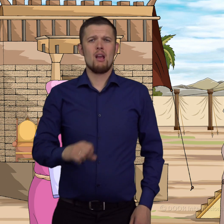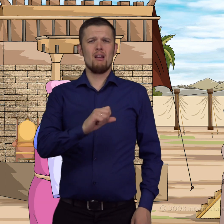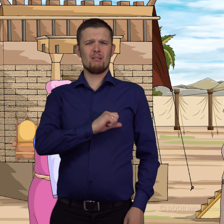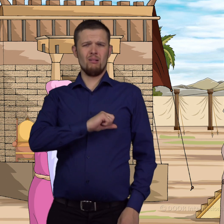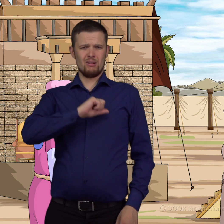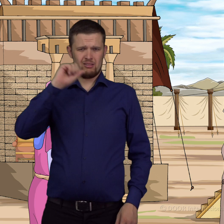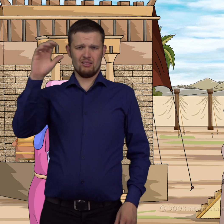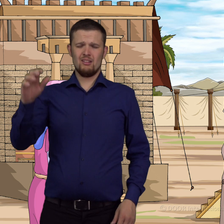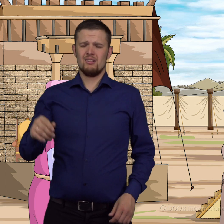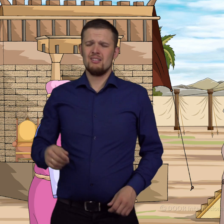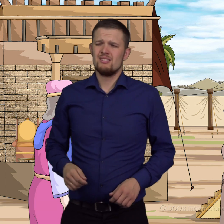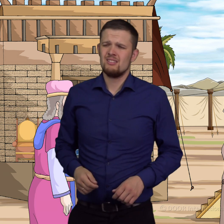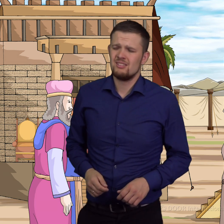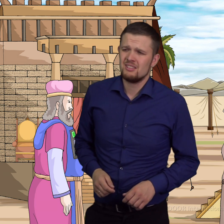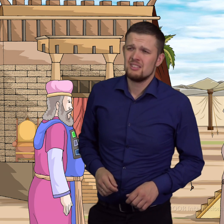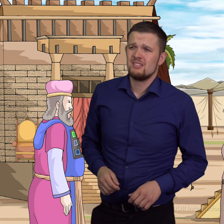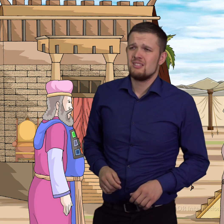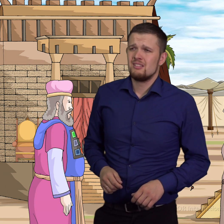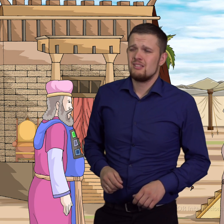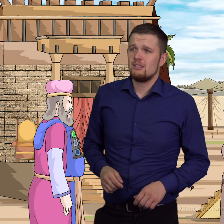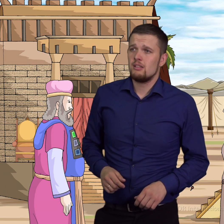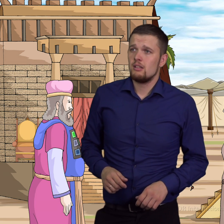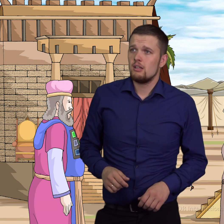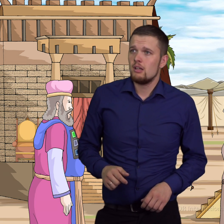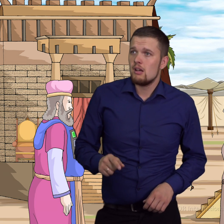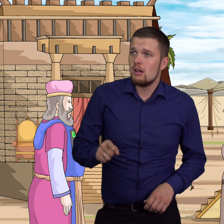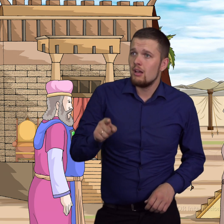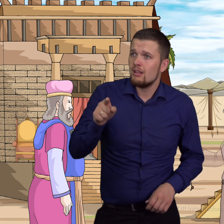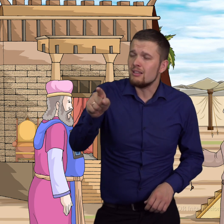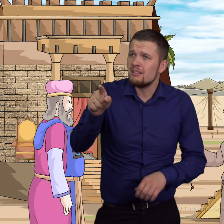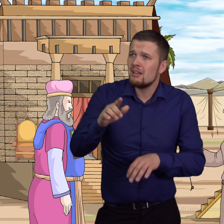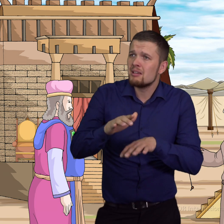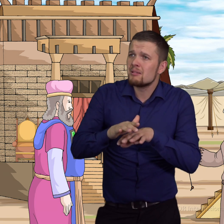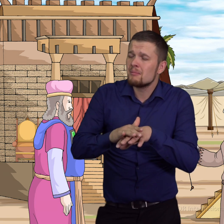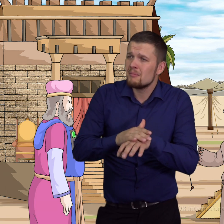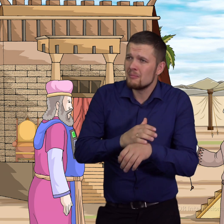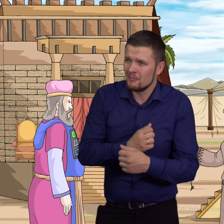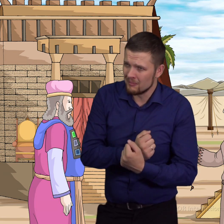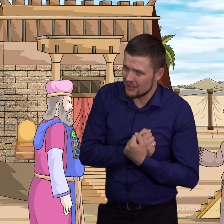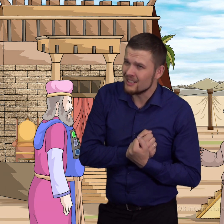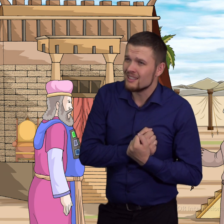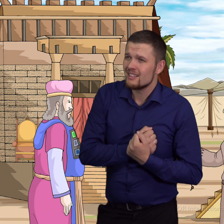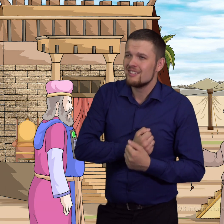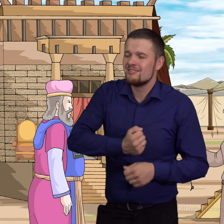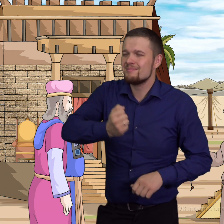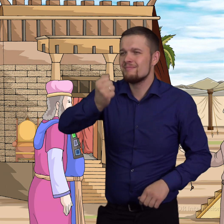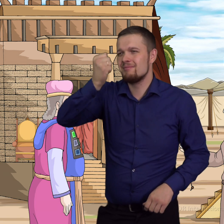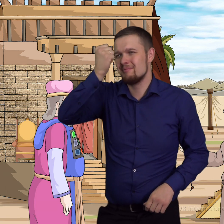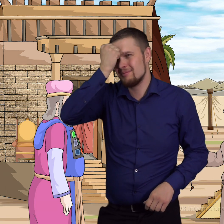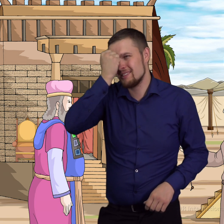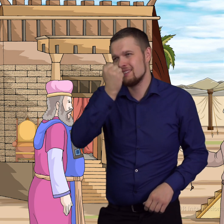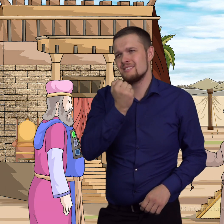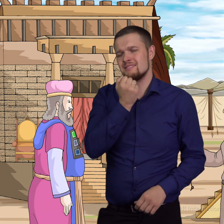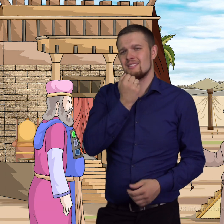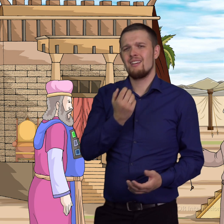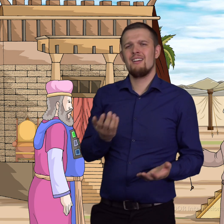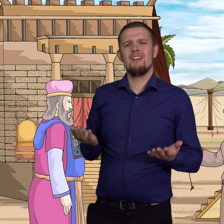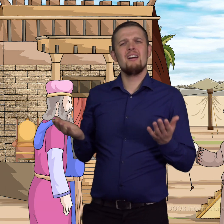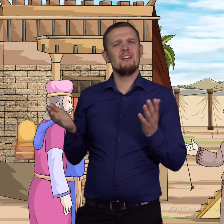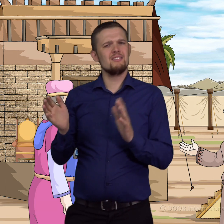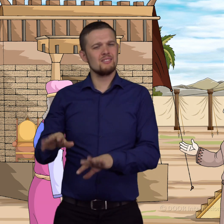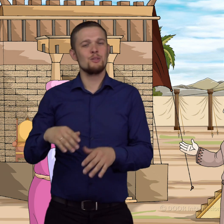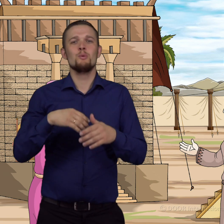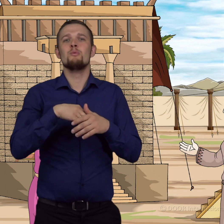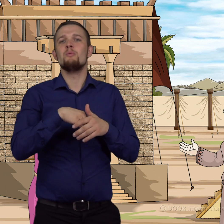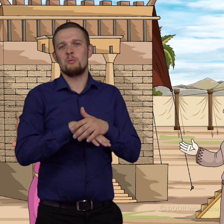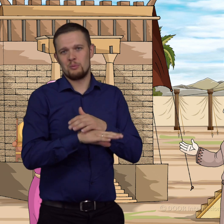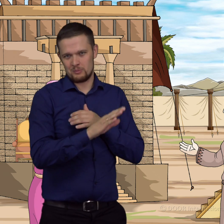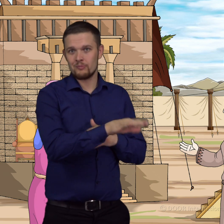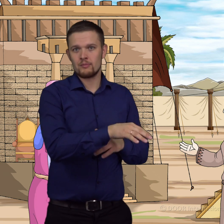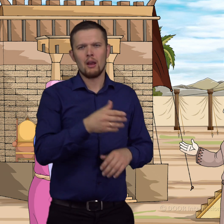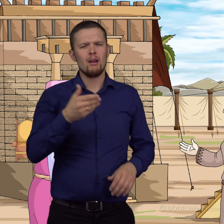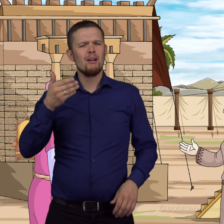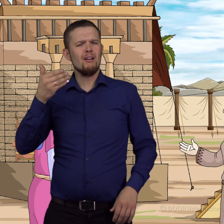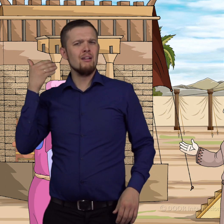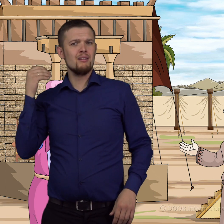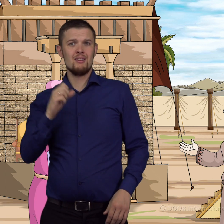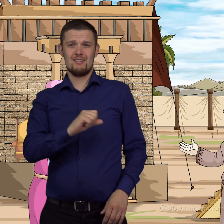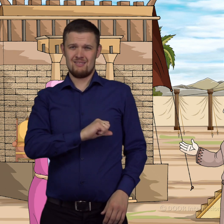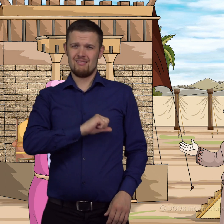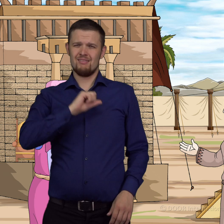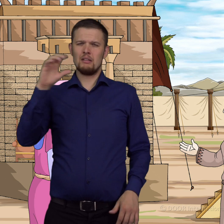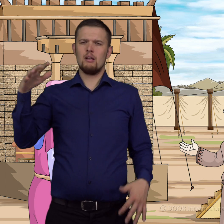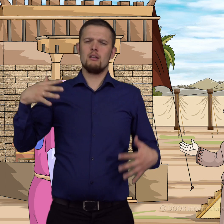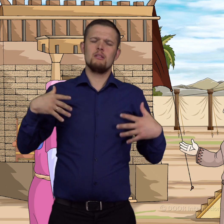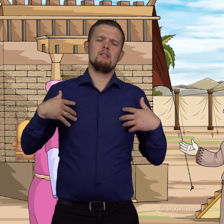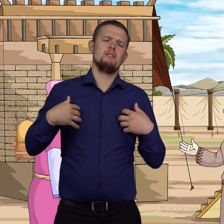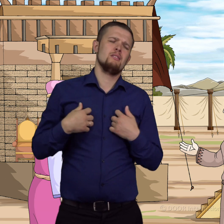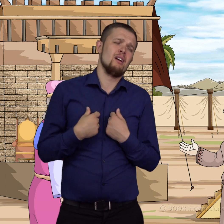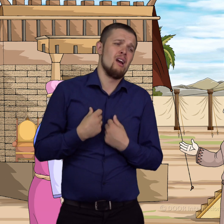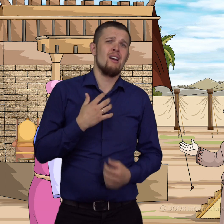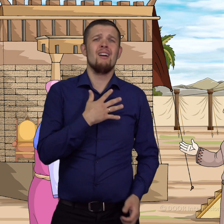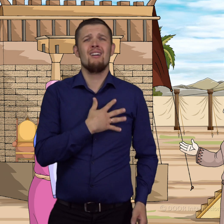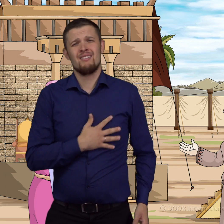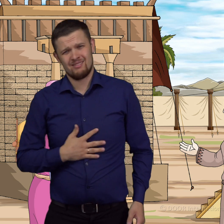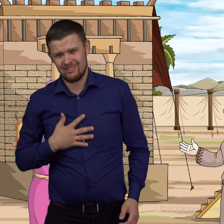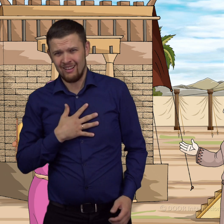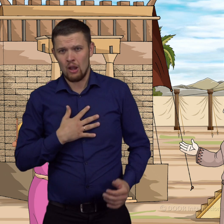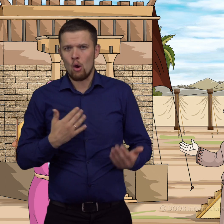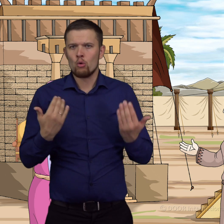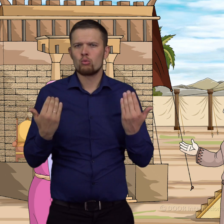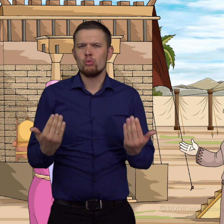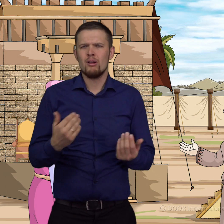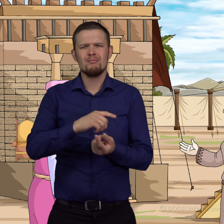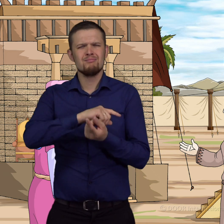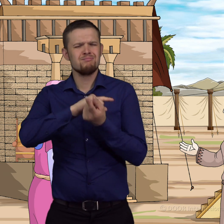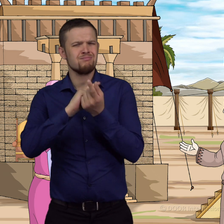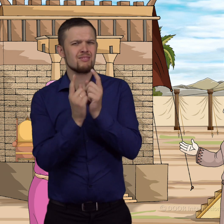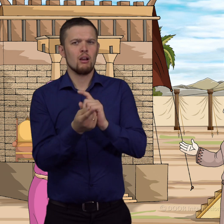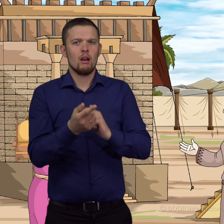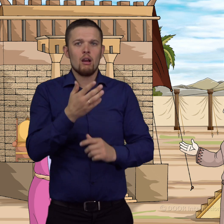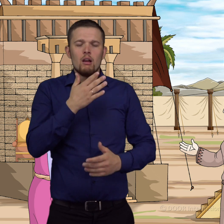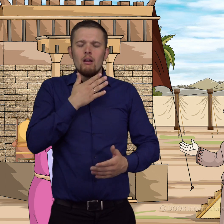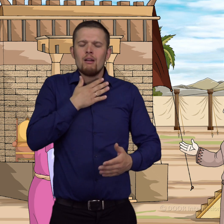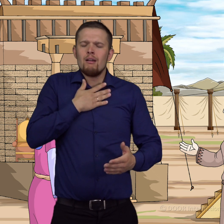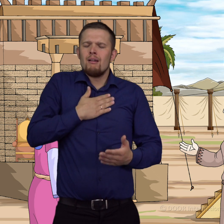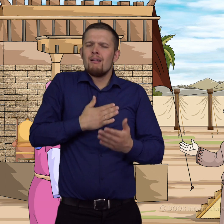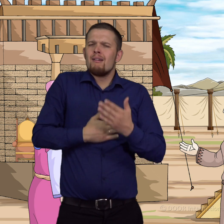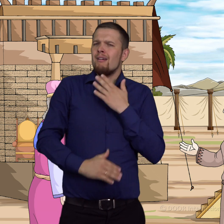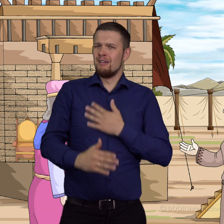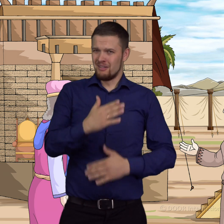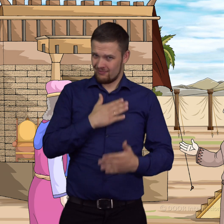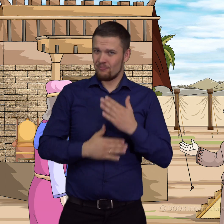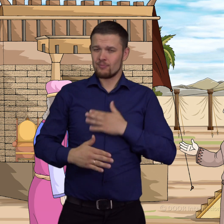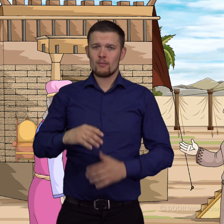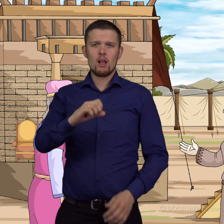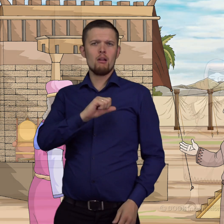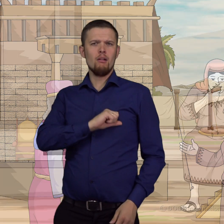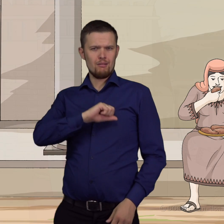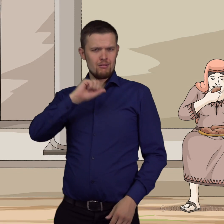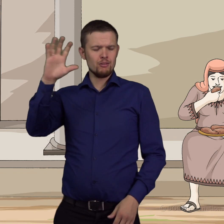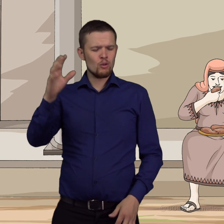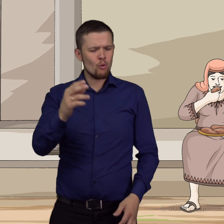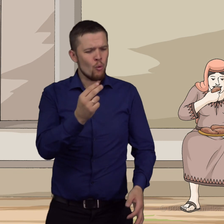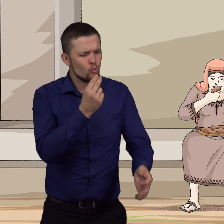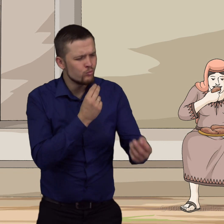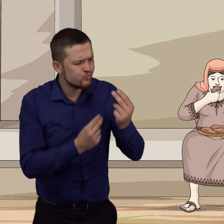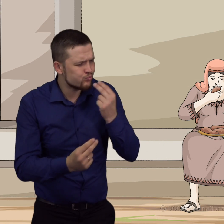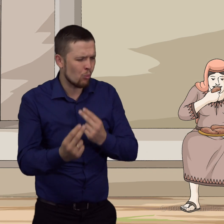“Go in peace,” Eli replied, “and may the God of Israel grant the petition you have asked of Him.” “May your maidservant find favor with you,” said Hannah.